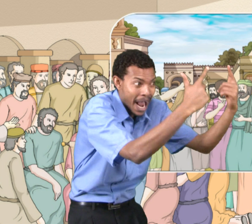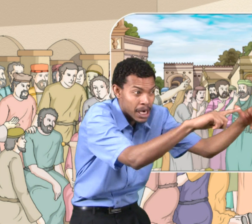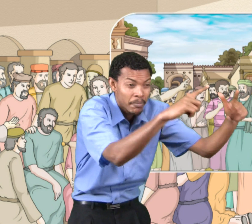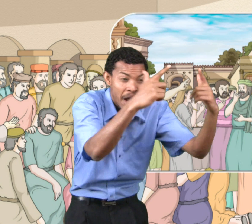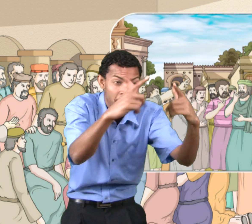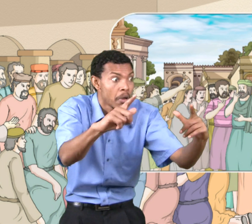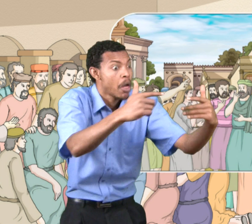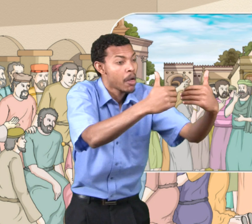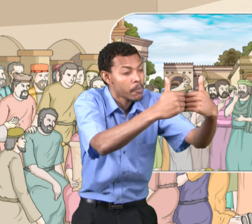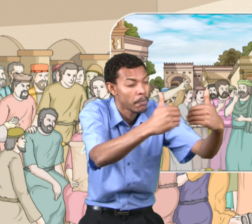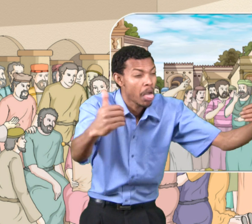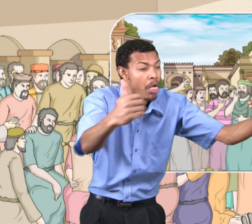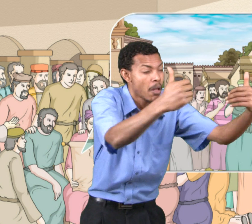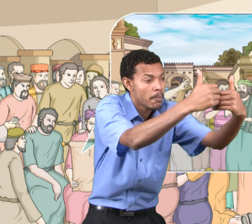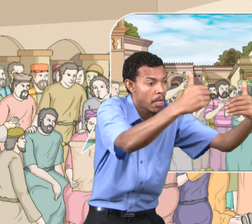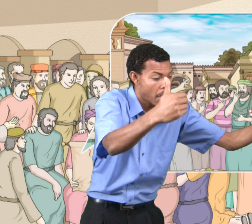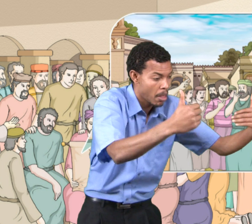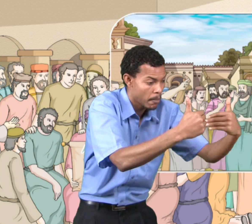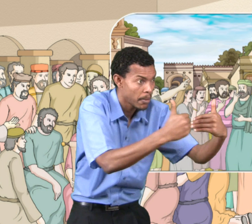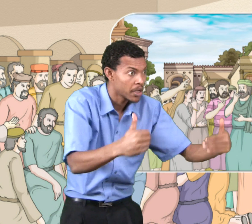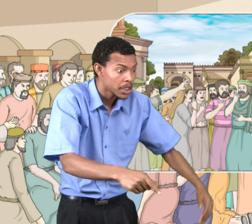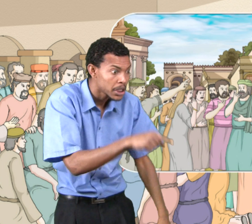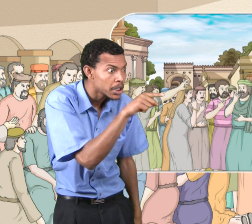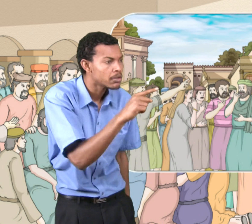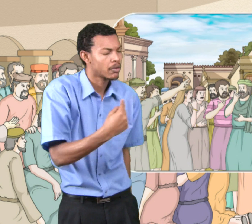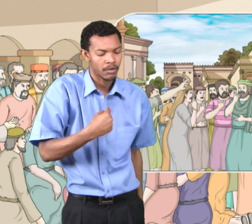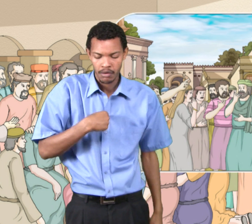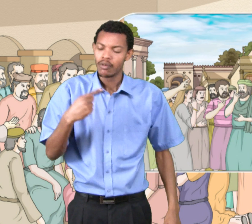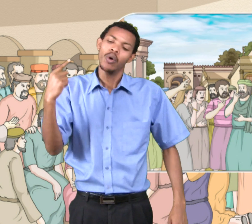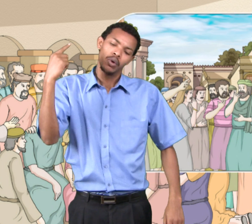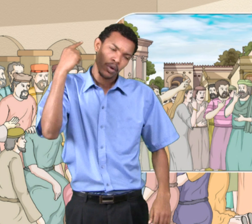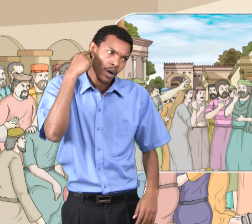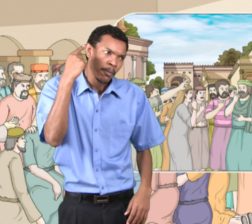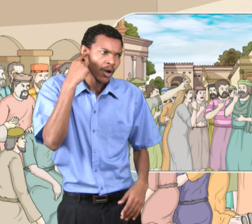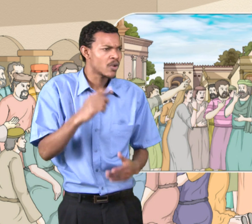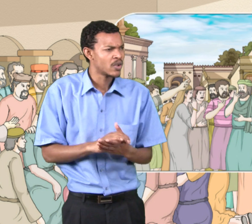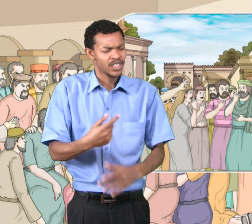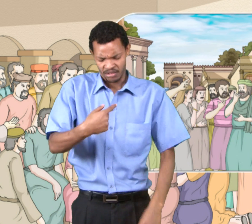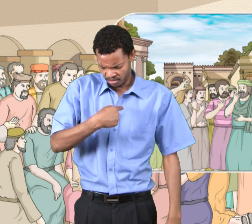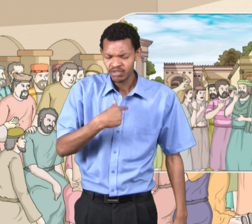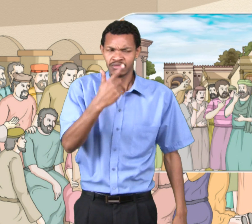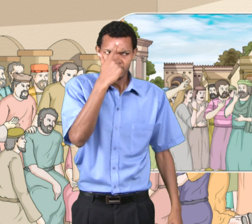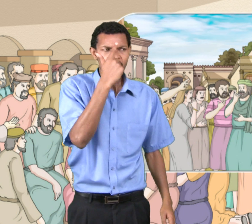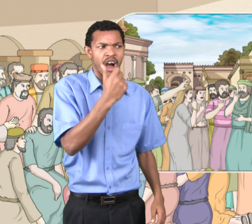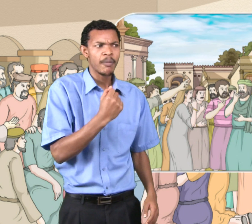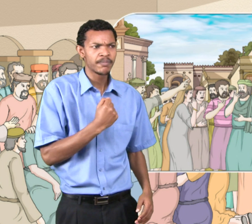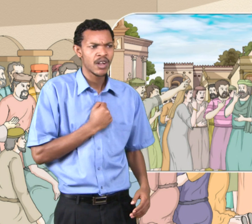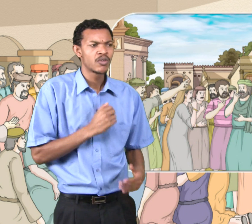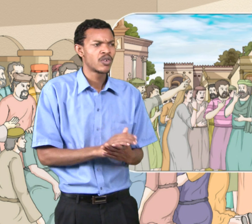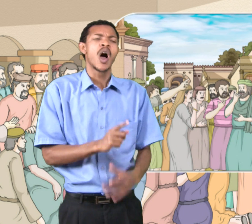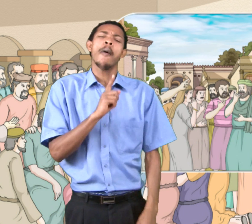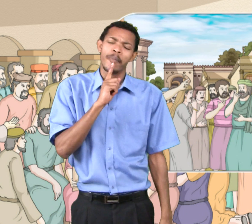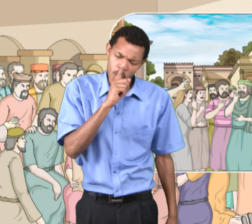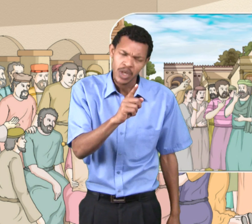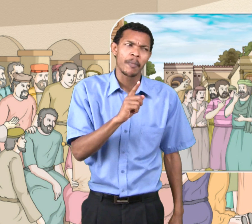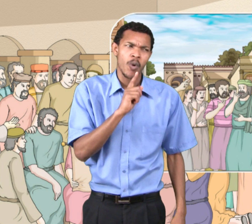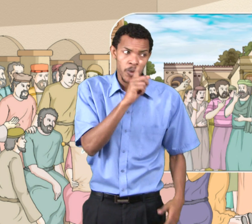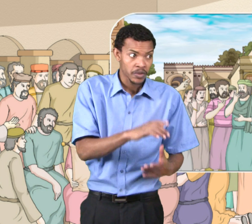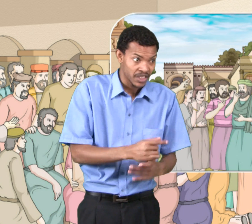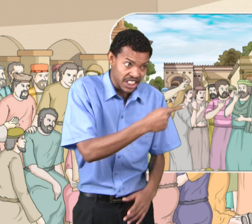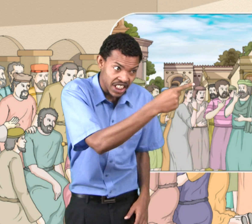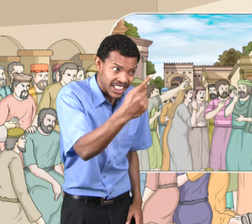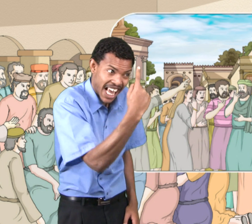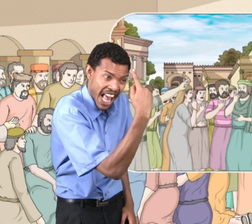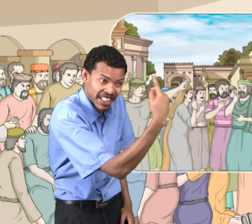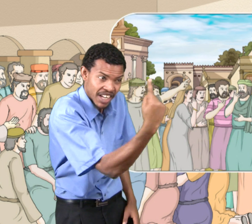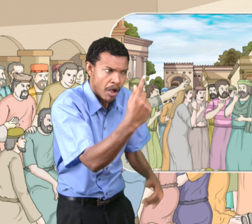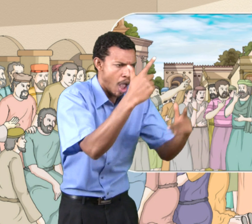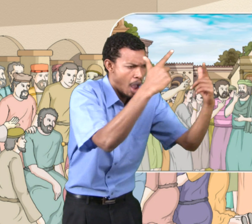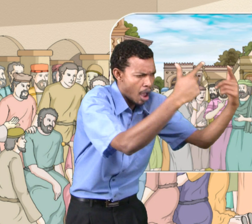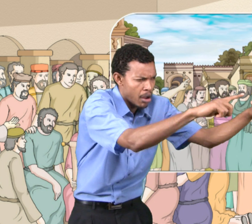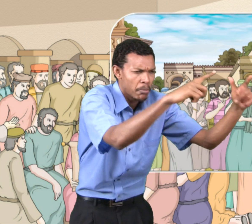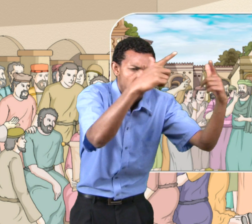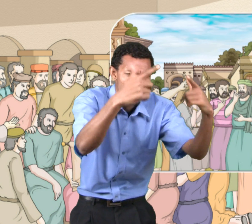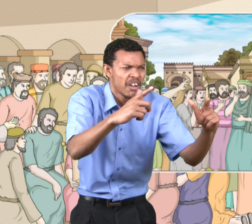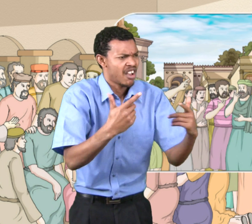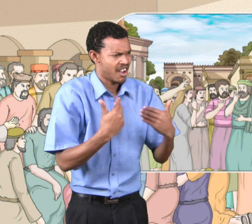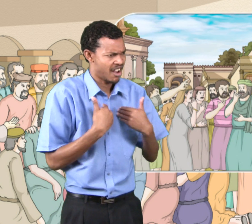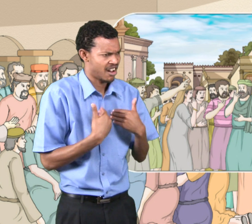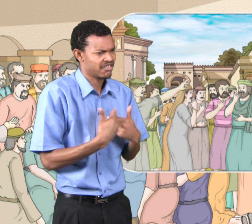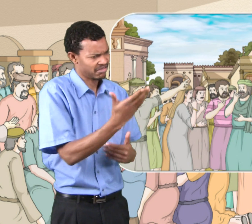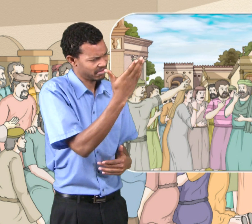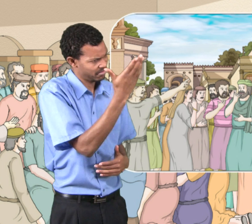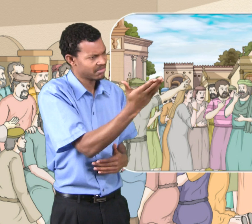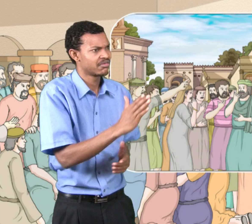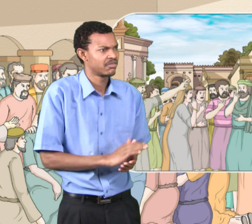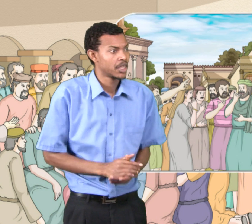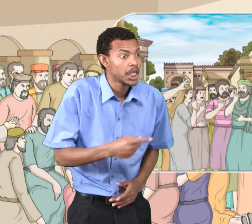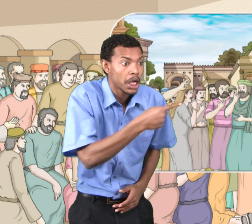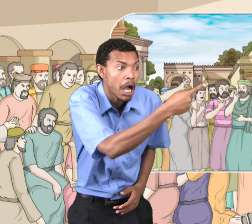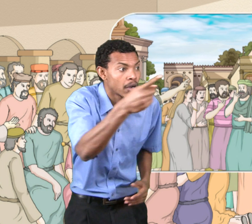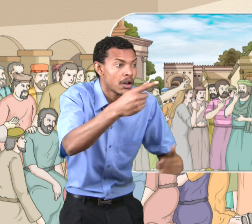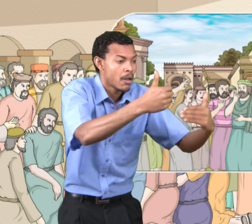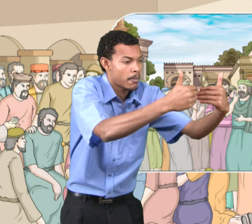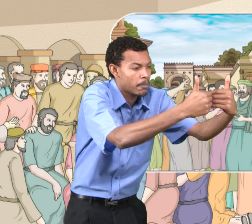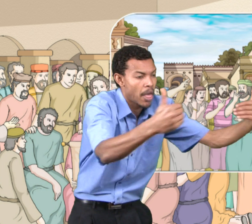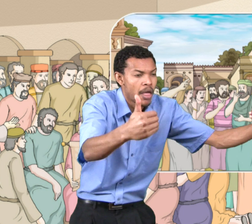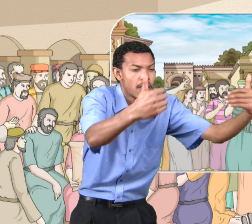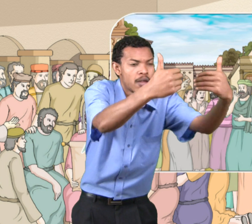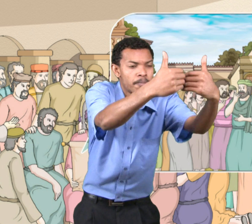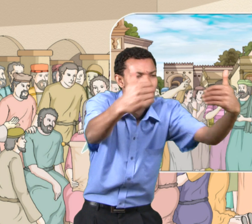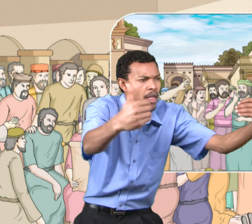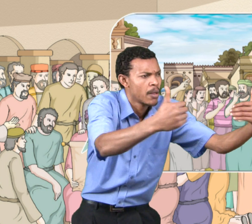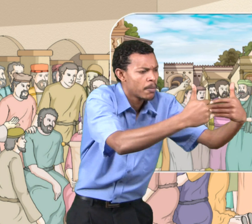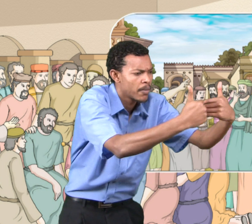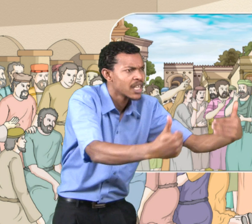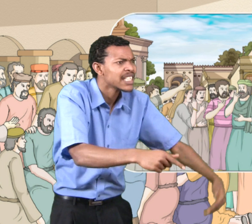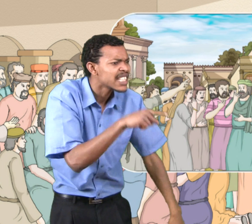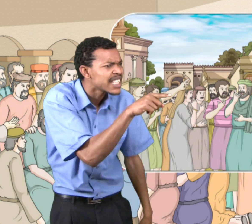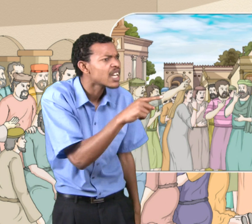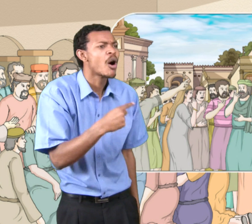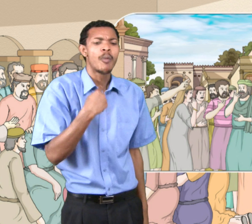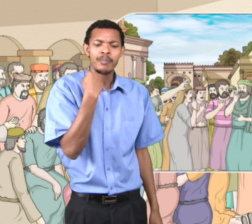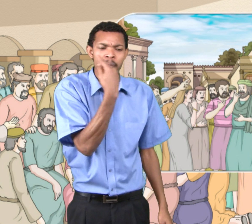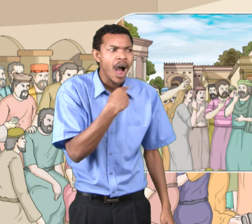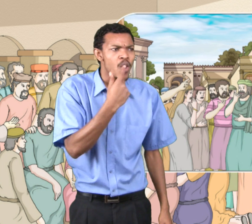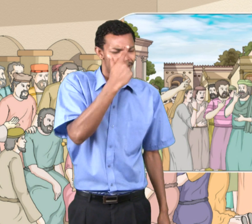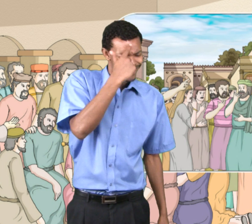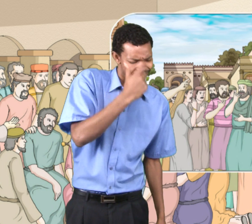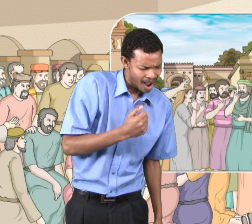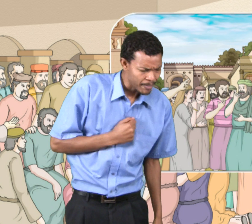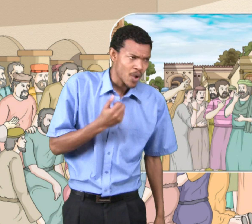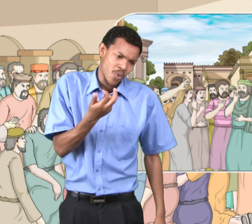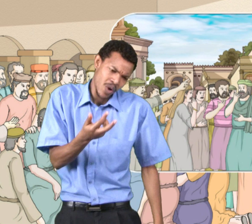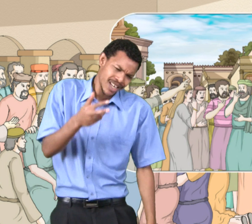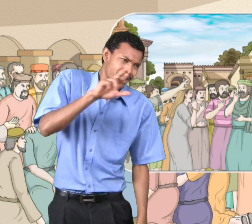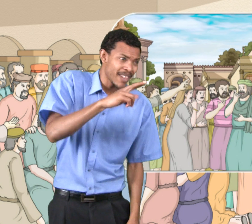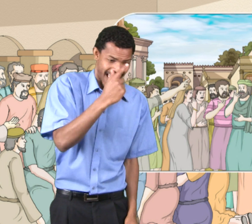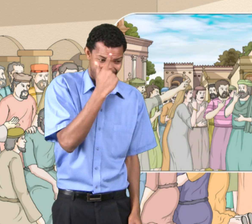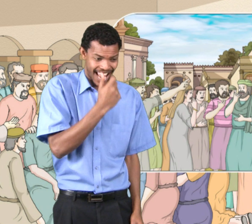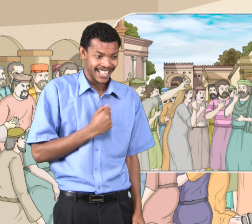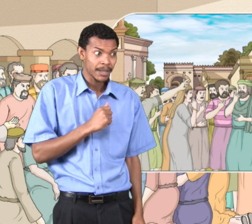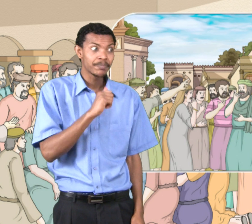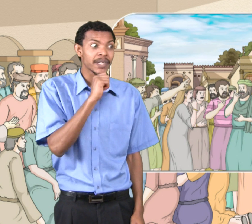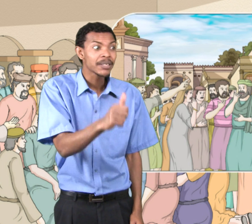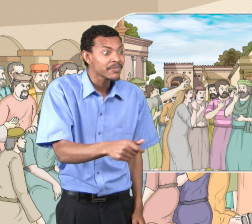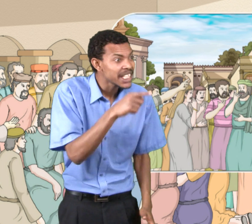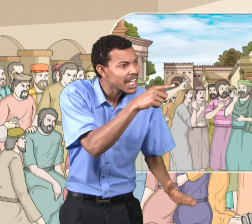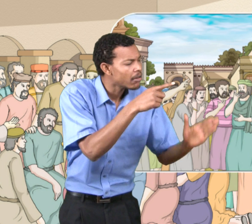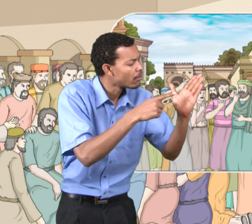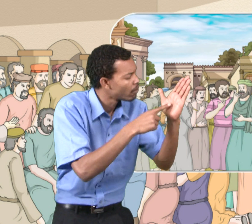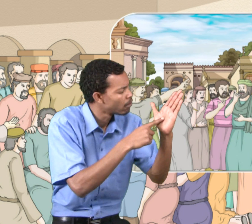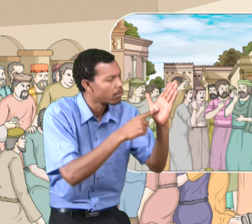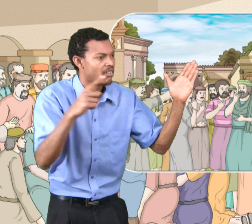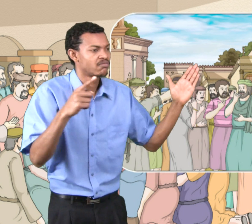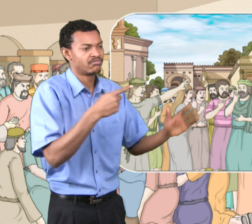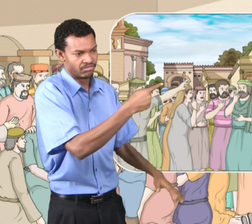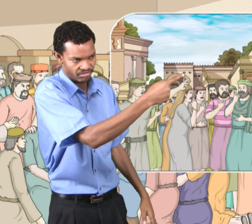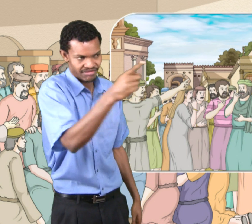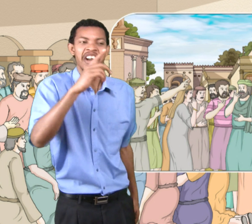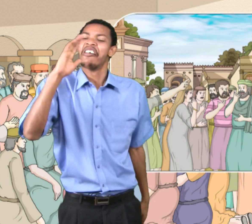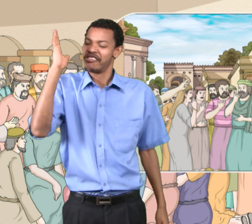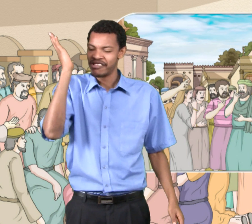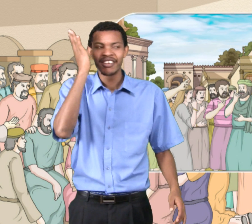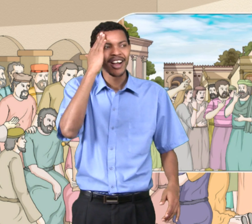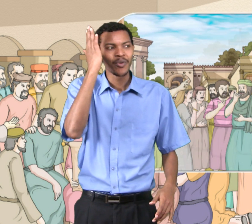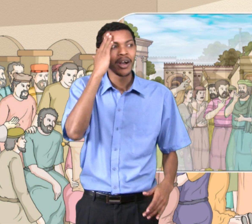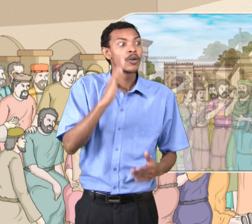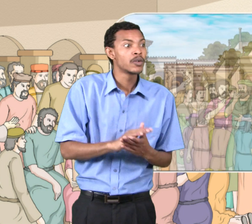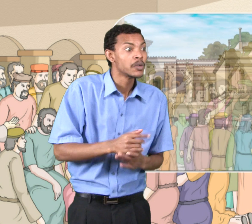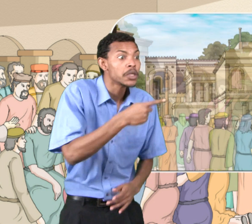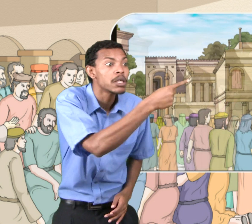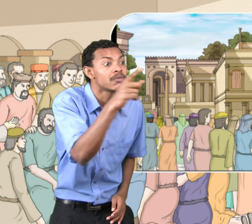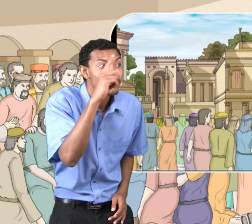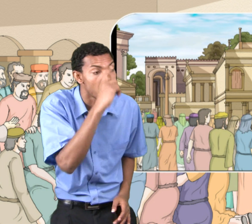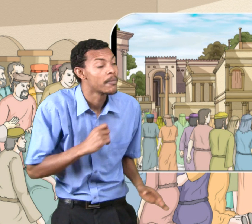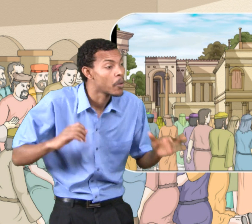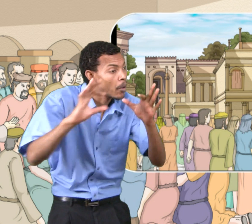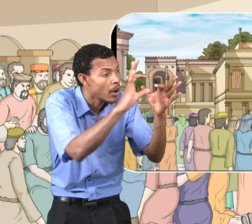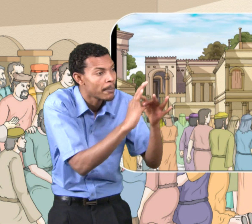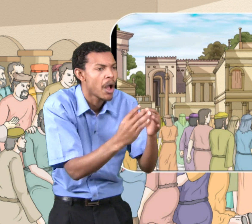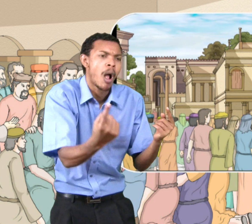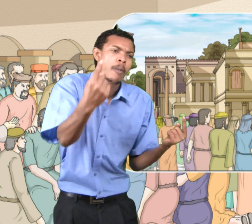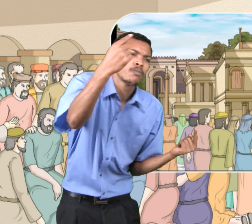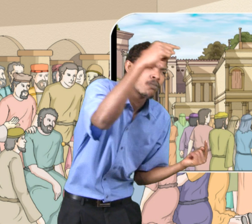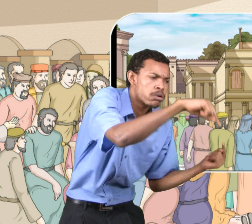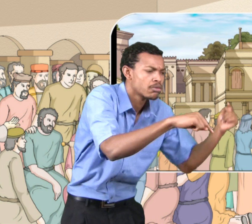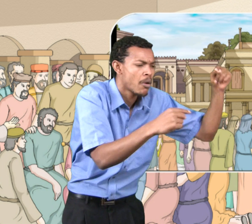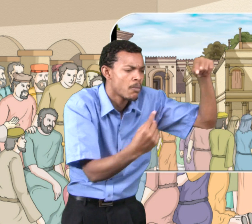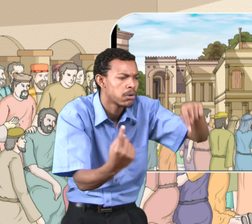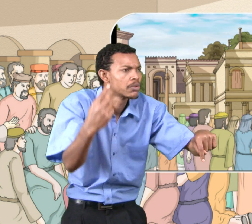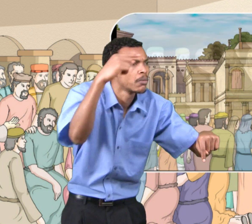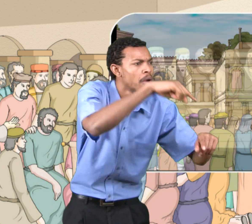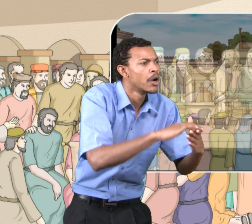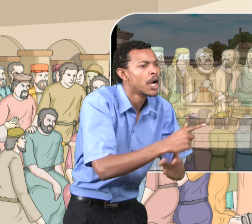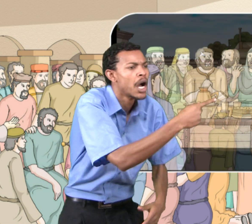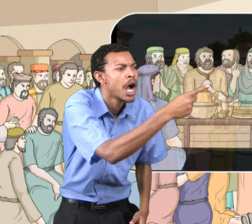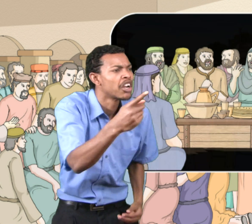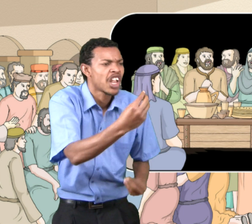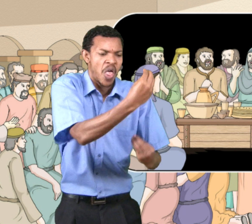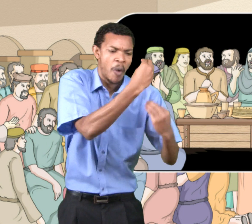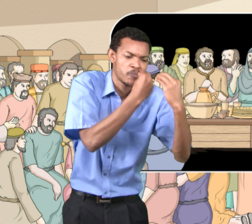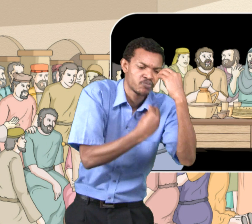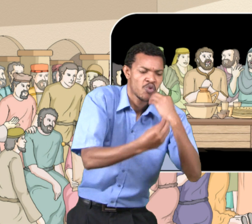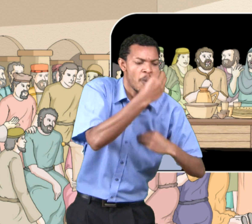And indeed, there must be differences among you to show which of you are approved.